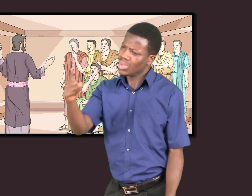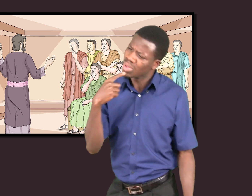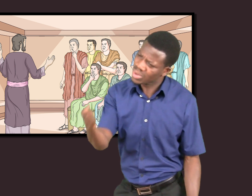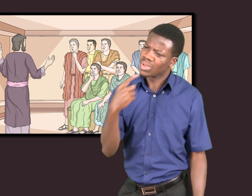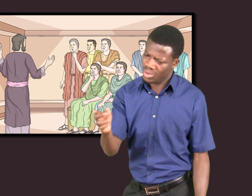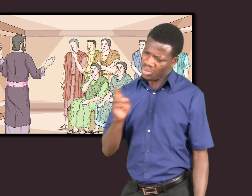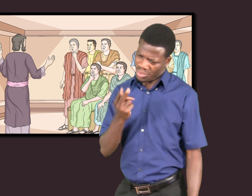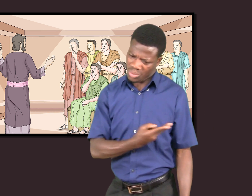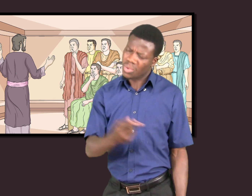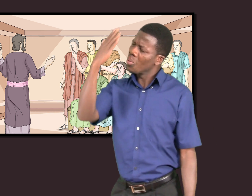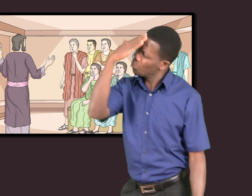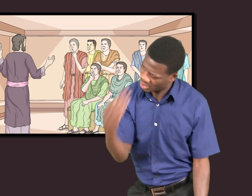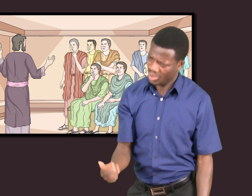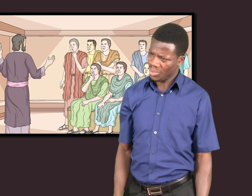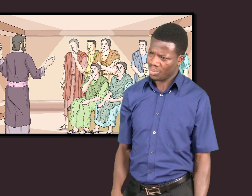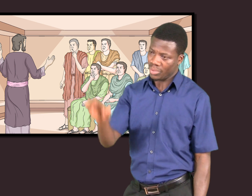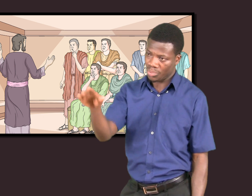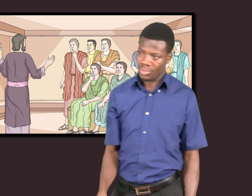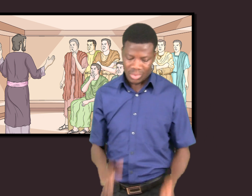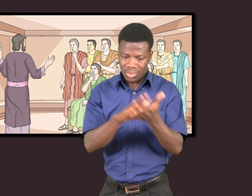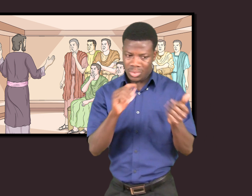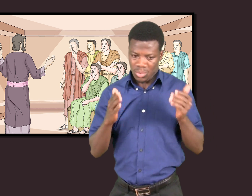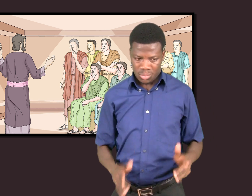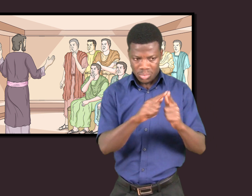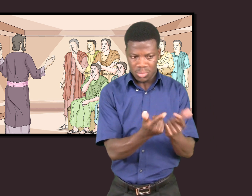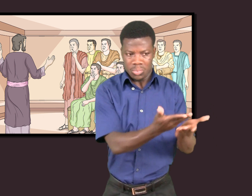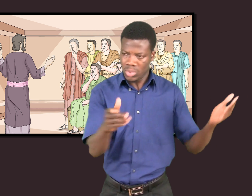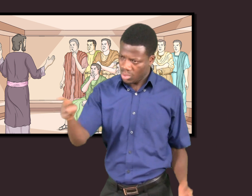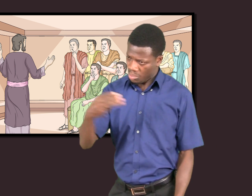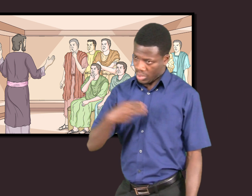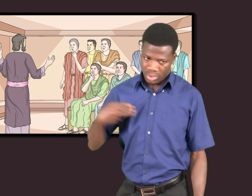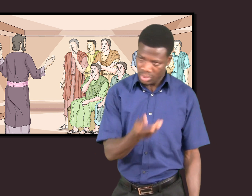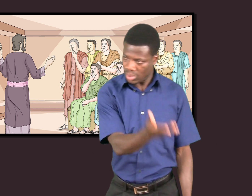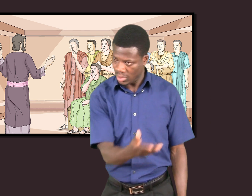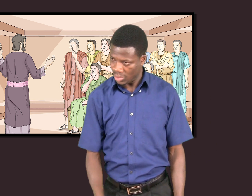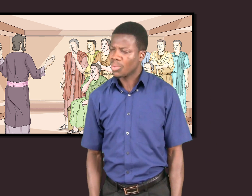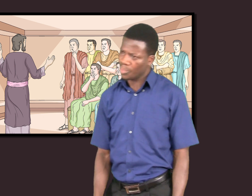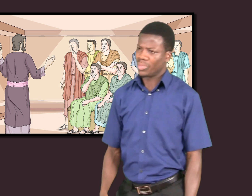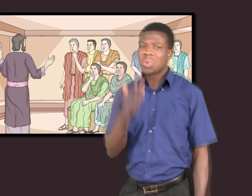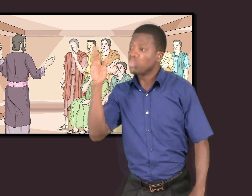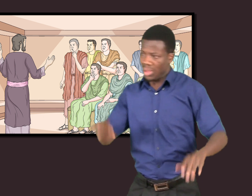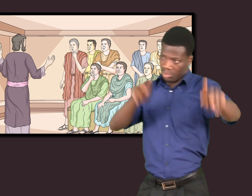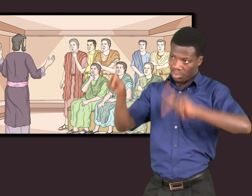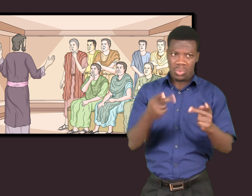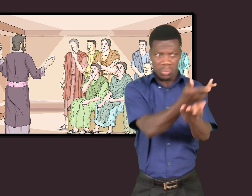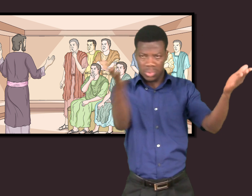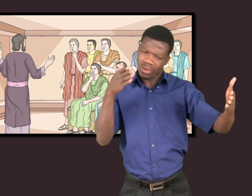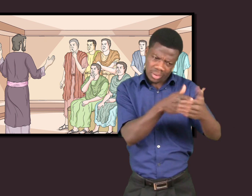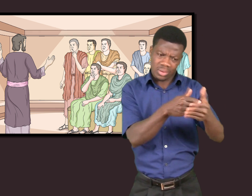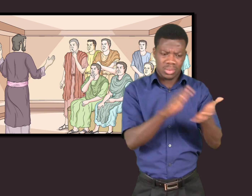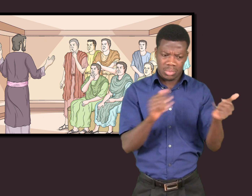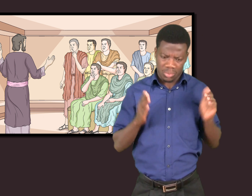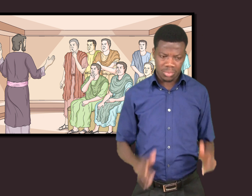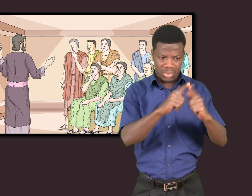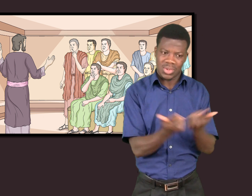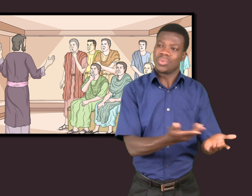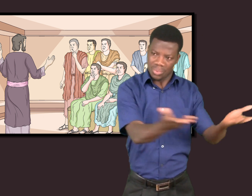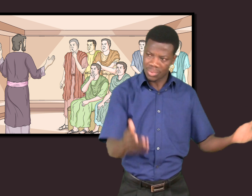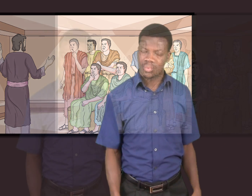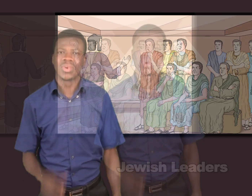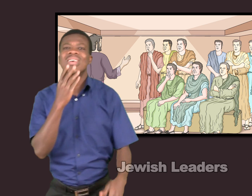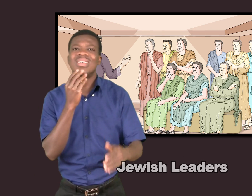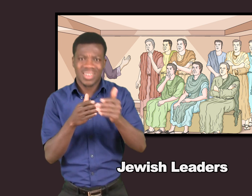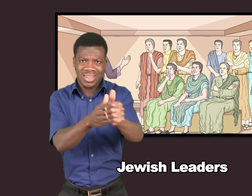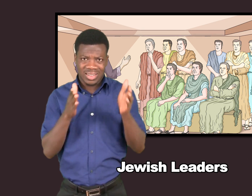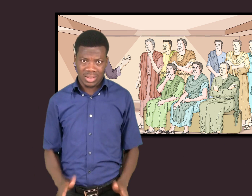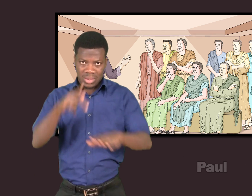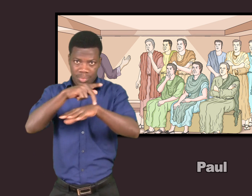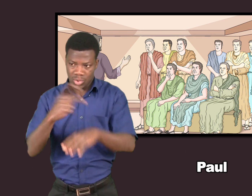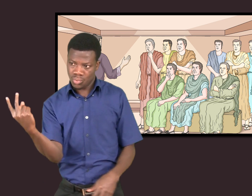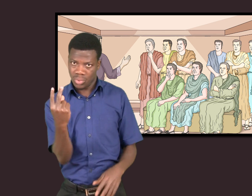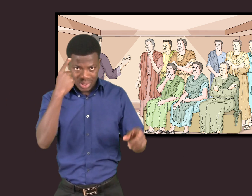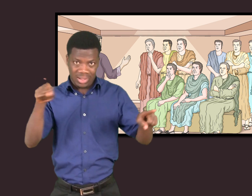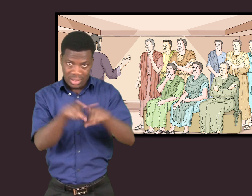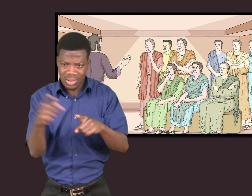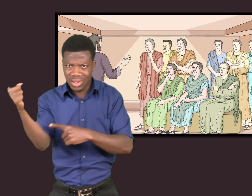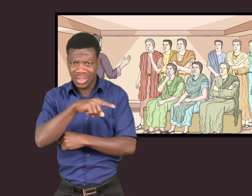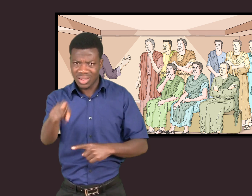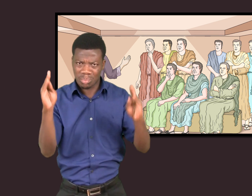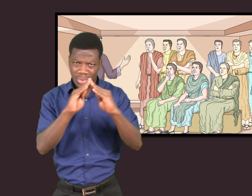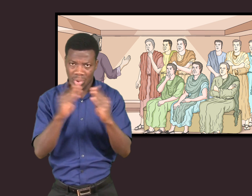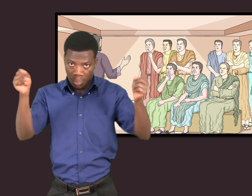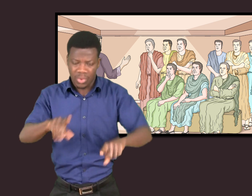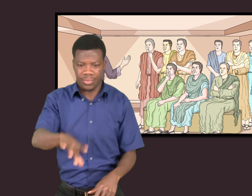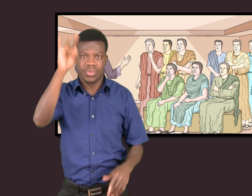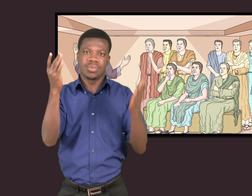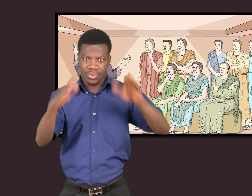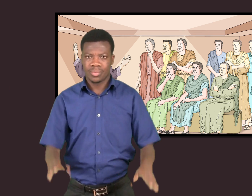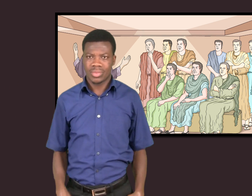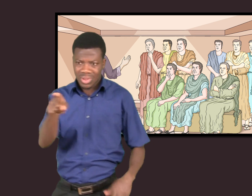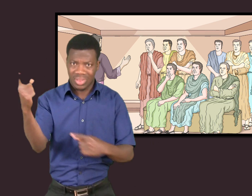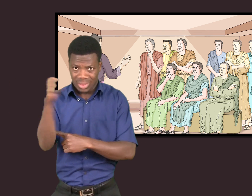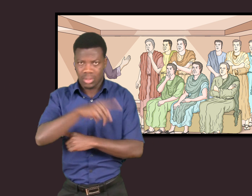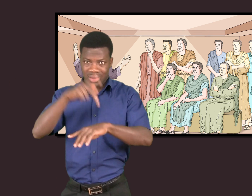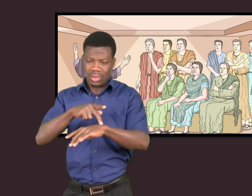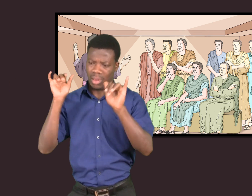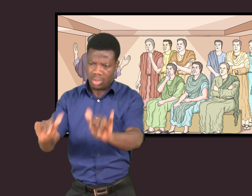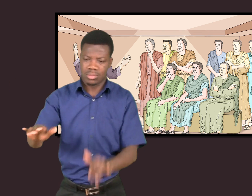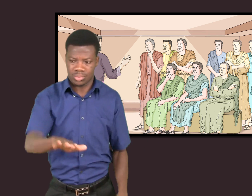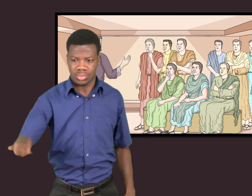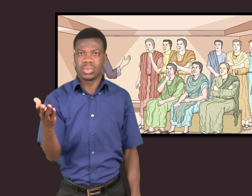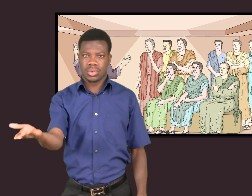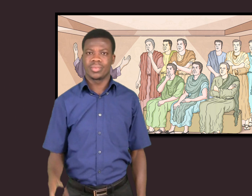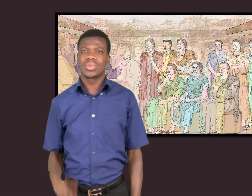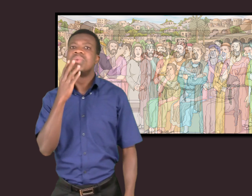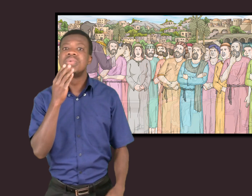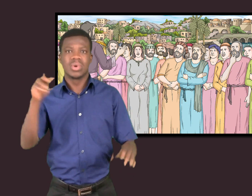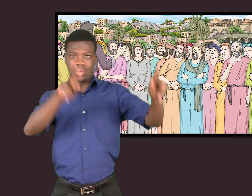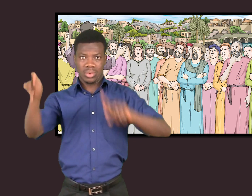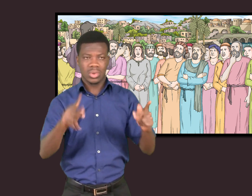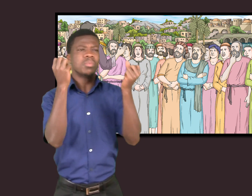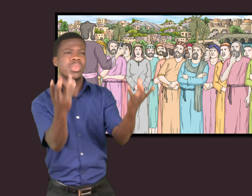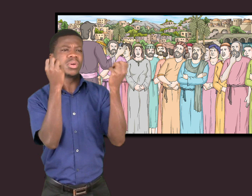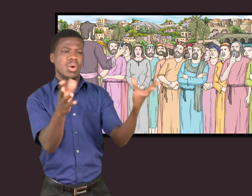But we consider your views worth hearing, because we know that people everywhere are speaking against this sect.”